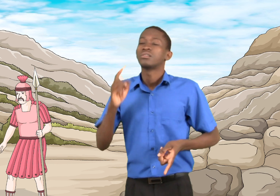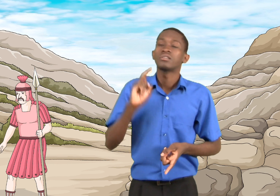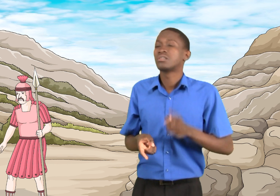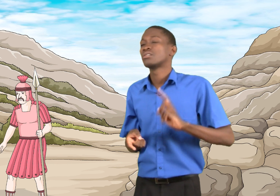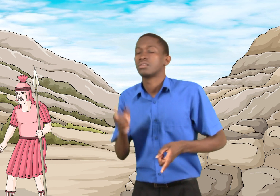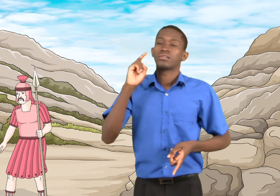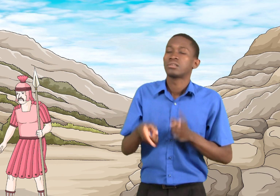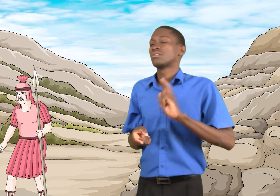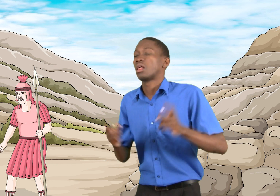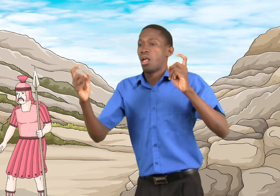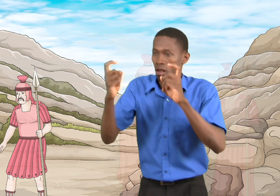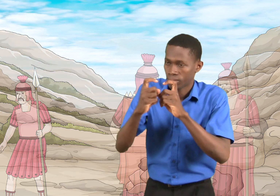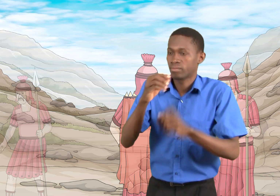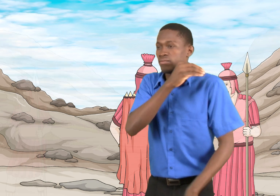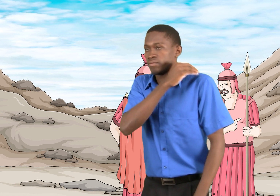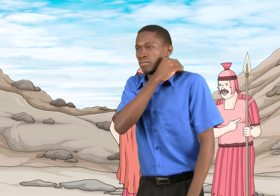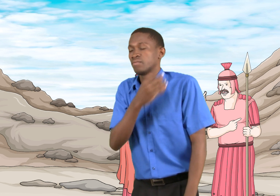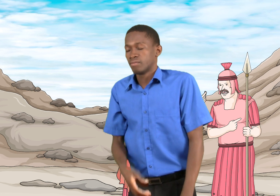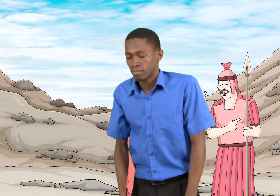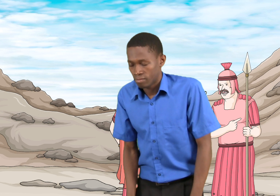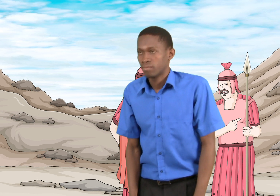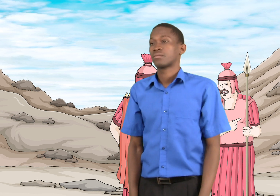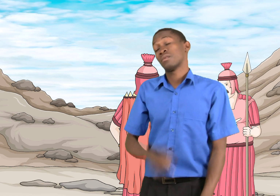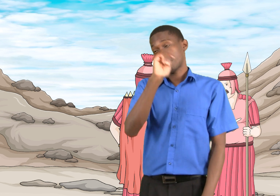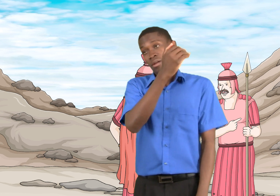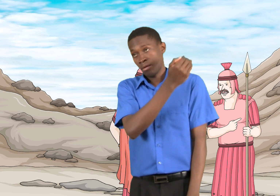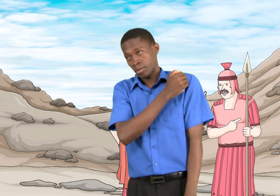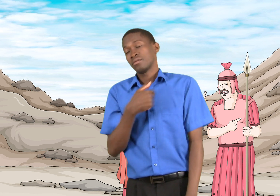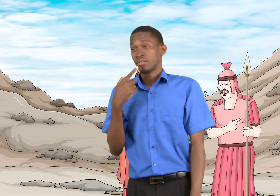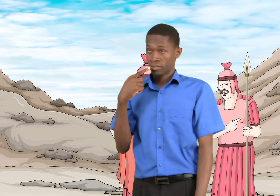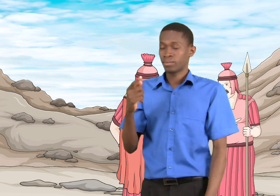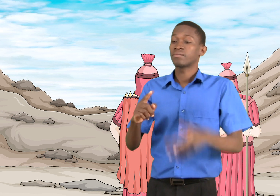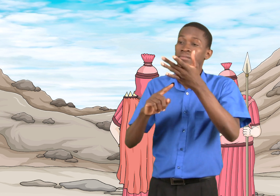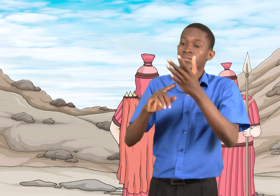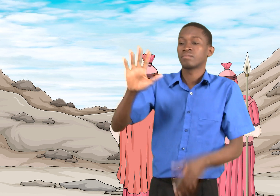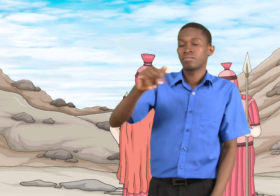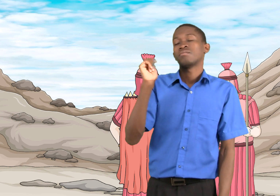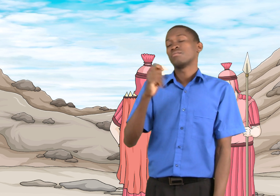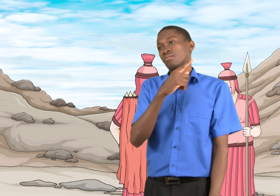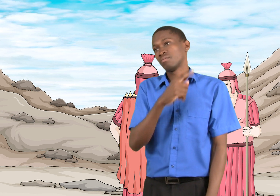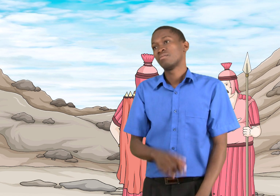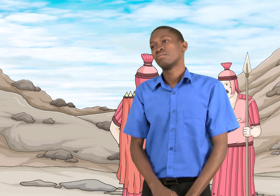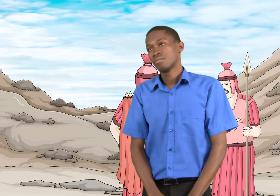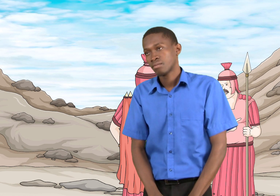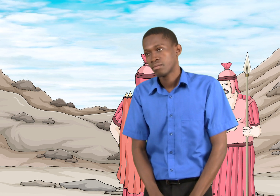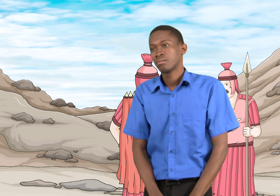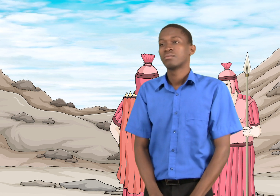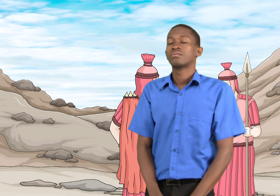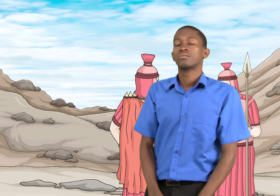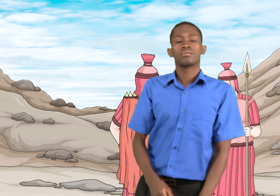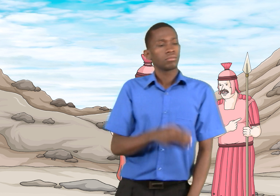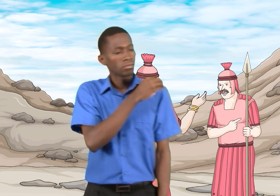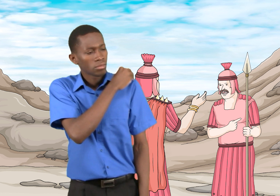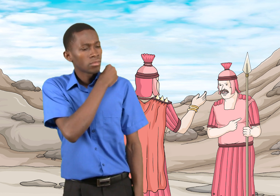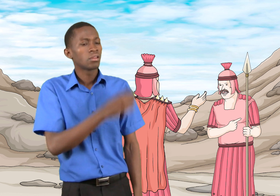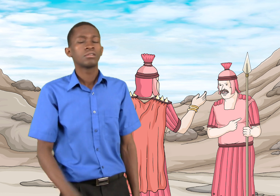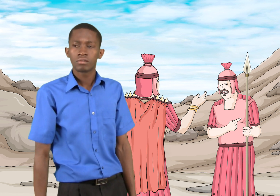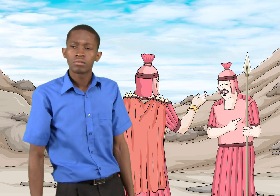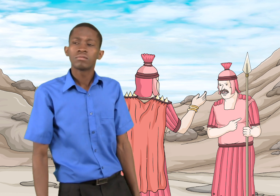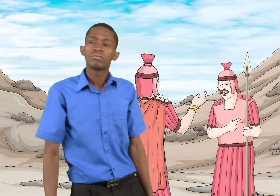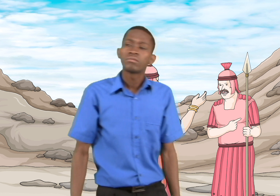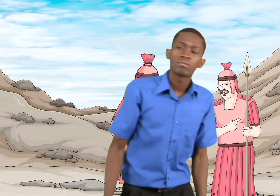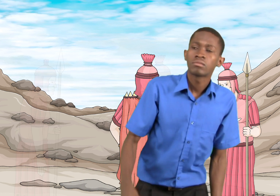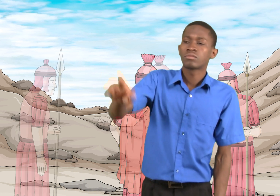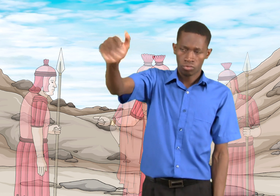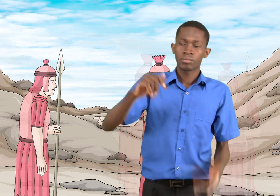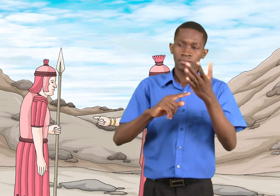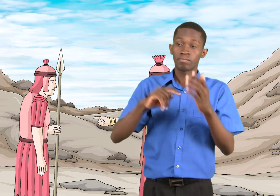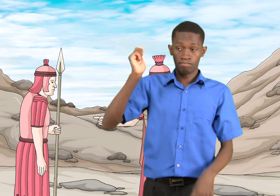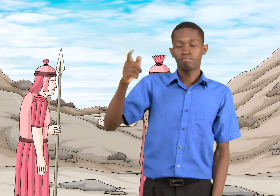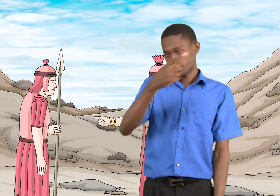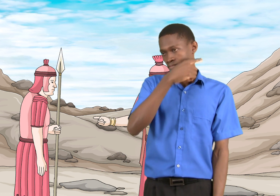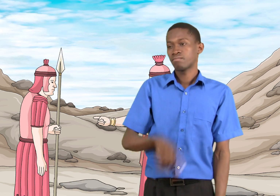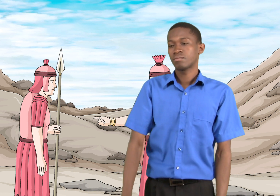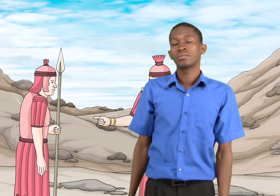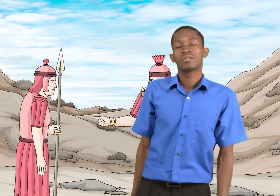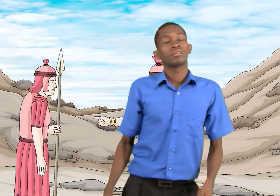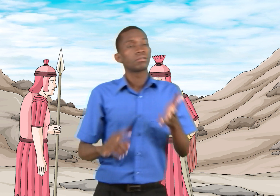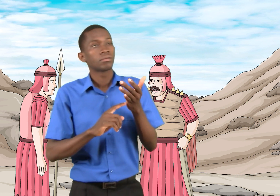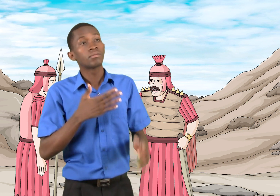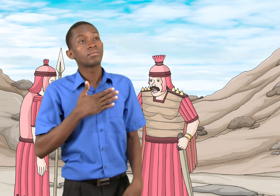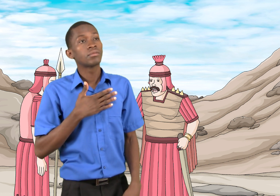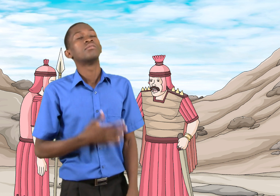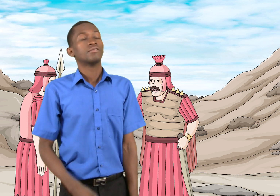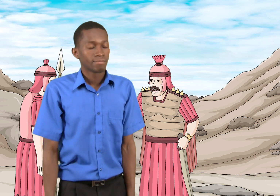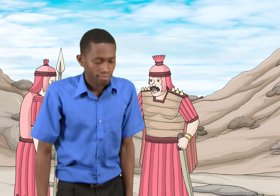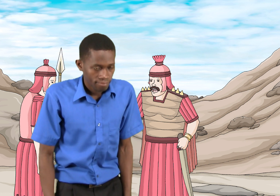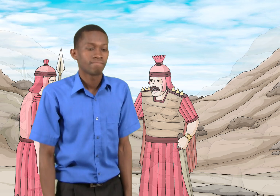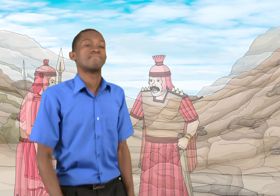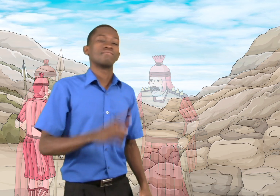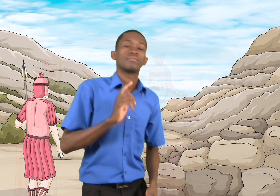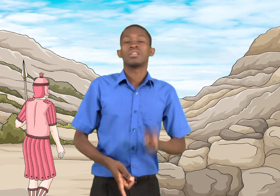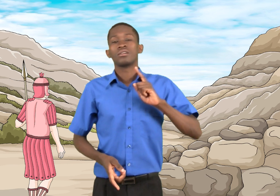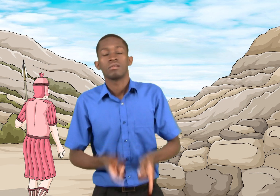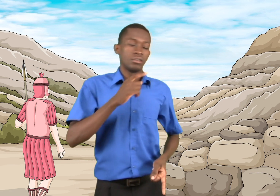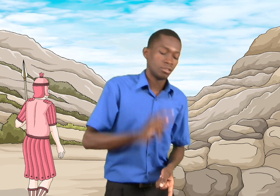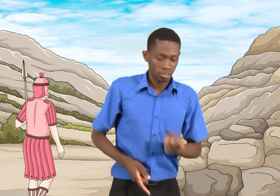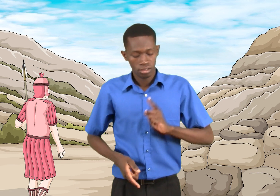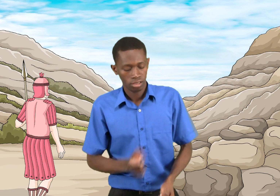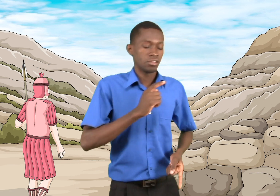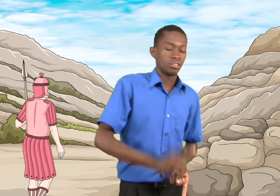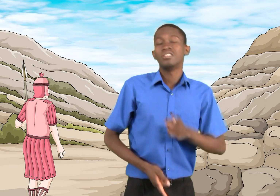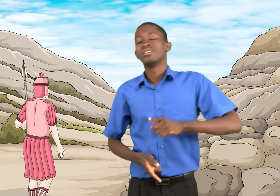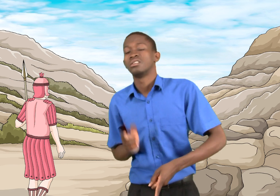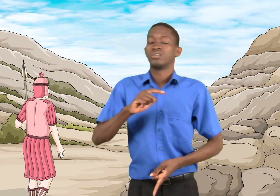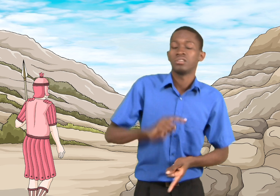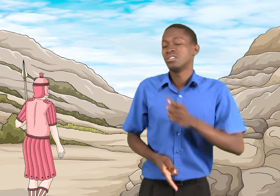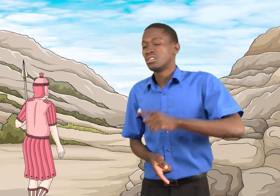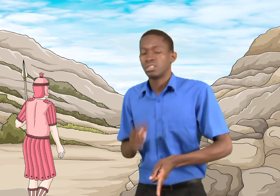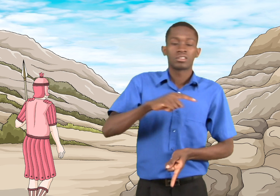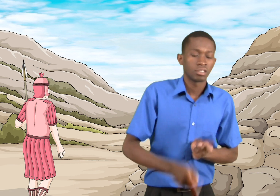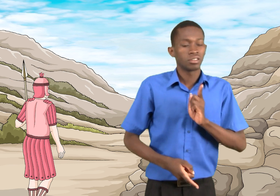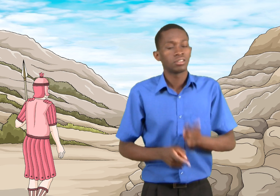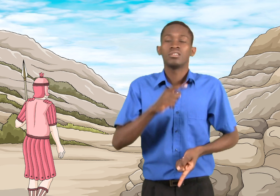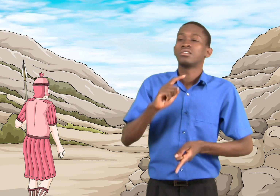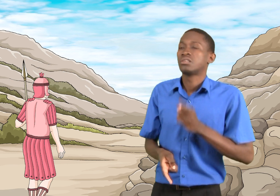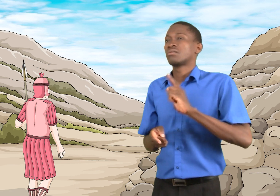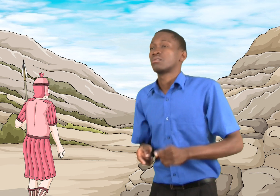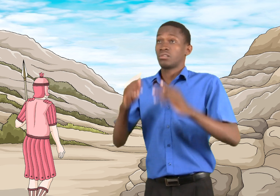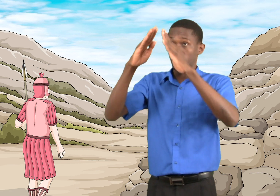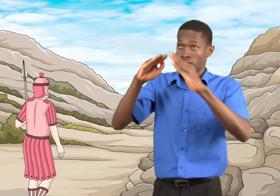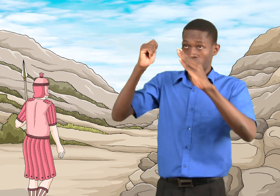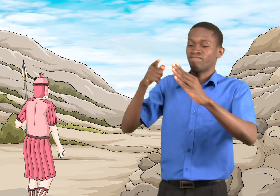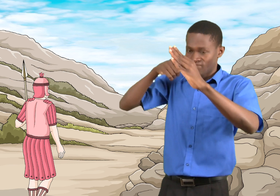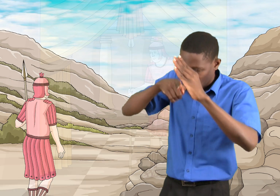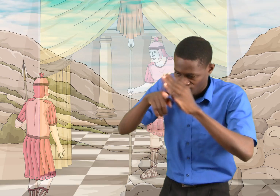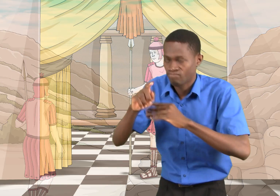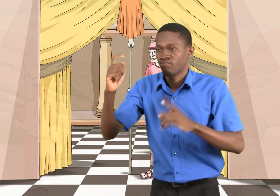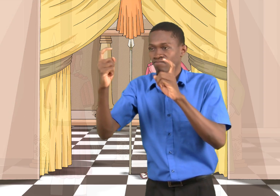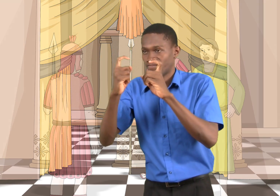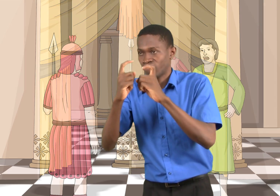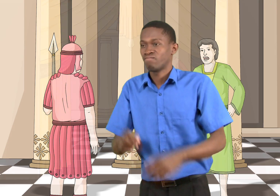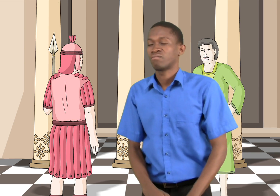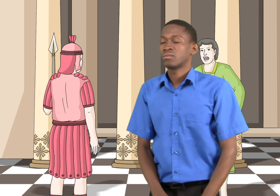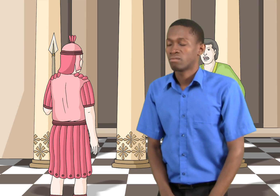So Joab sent him to David.